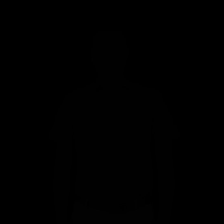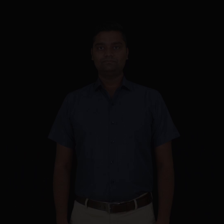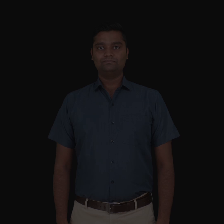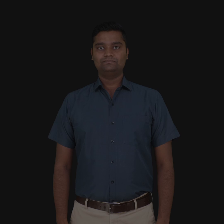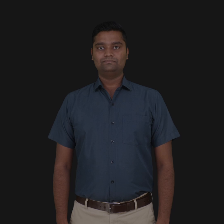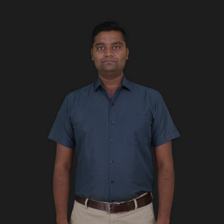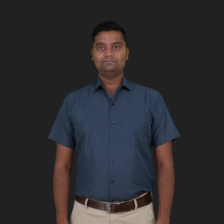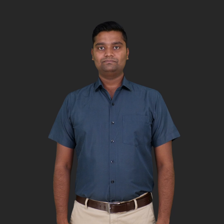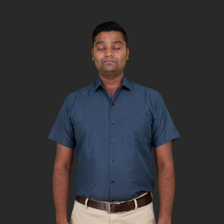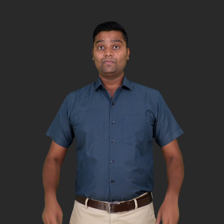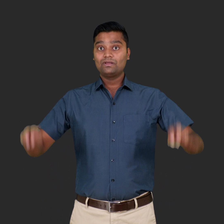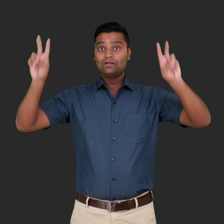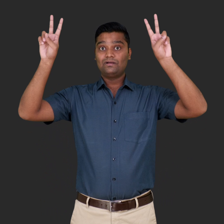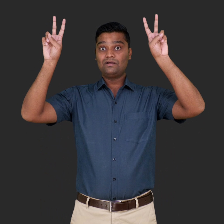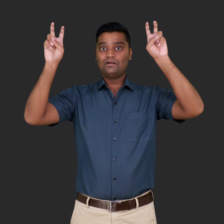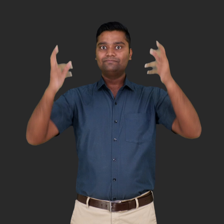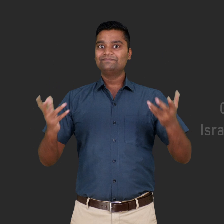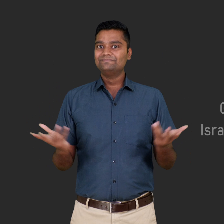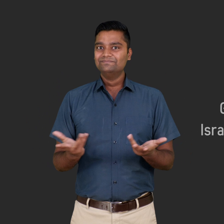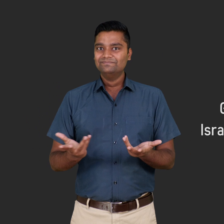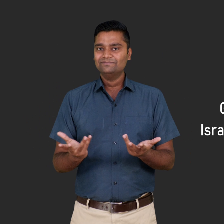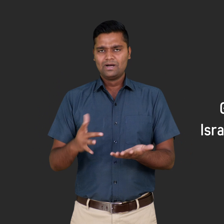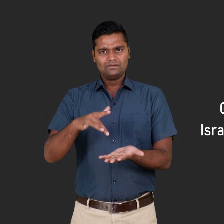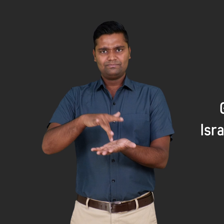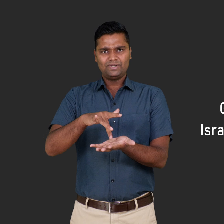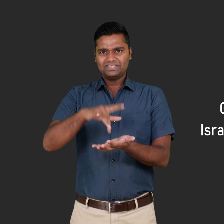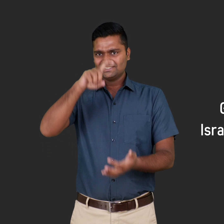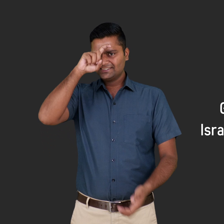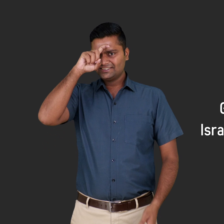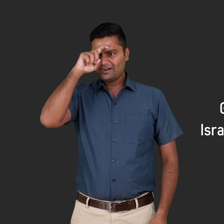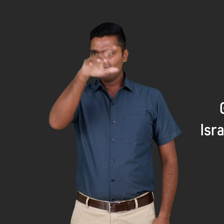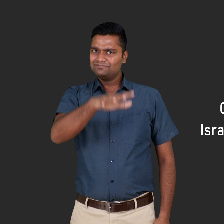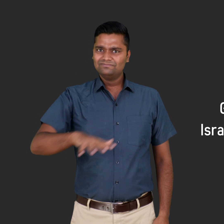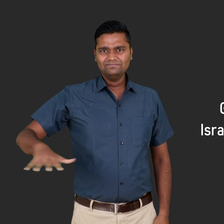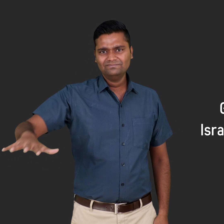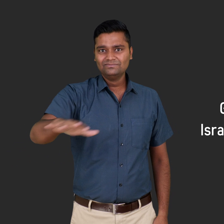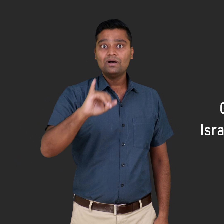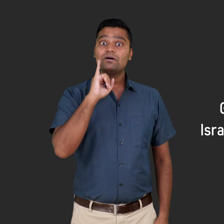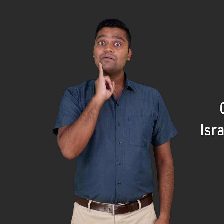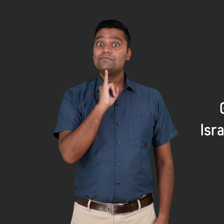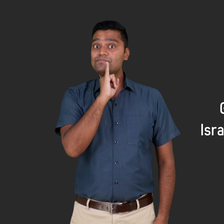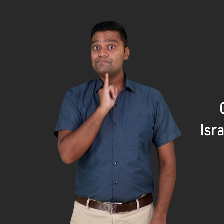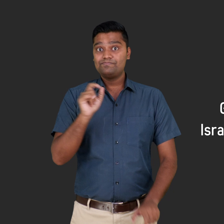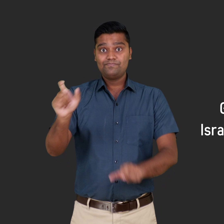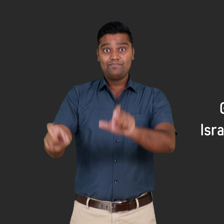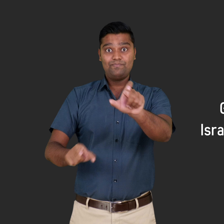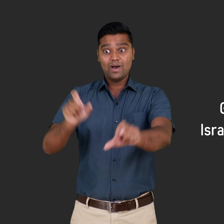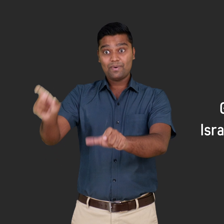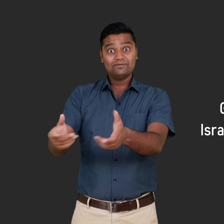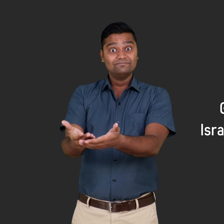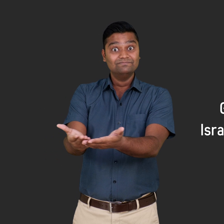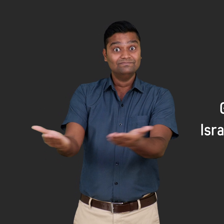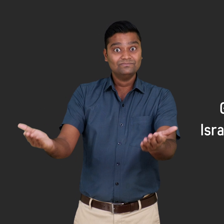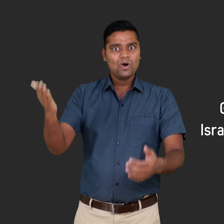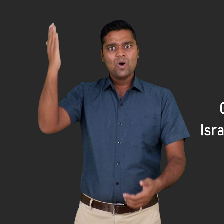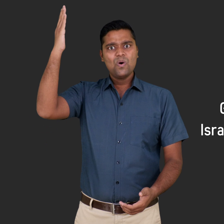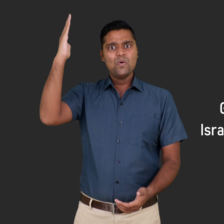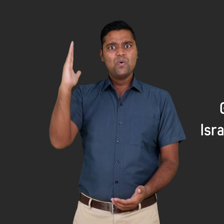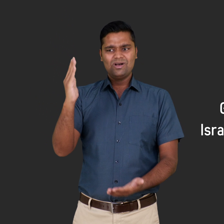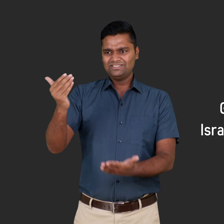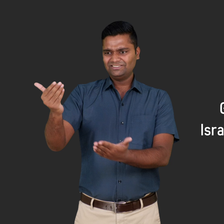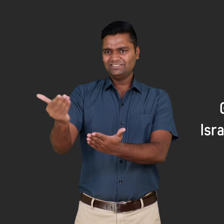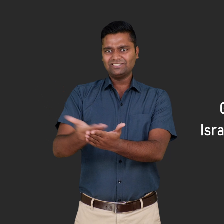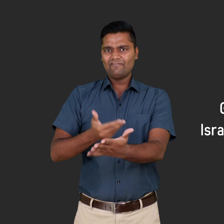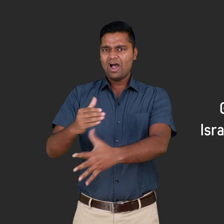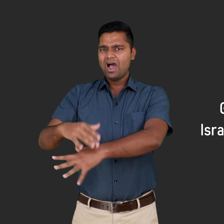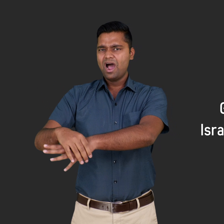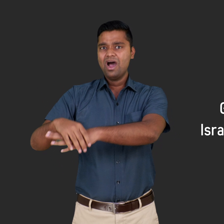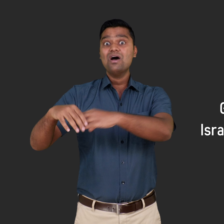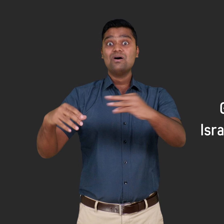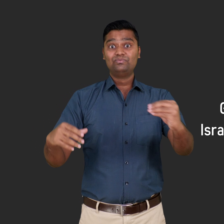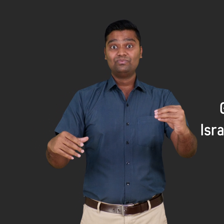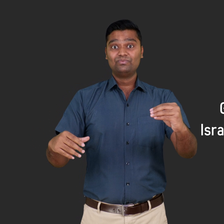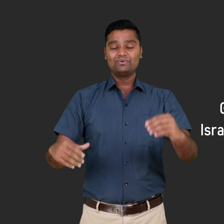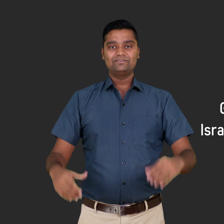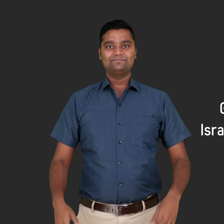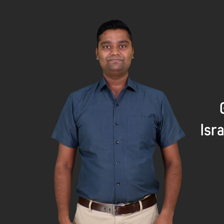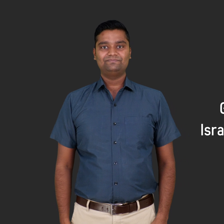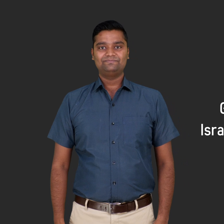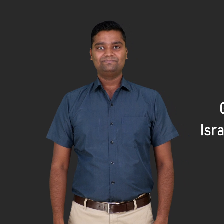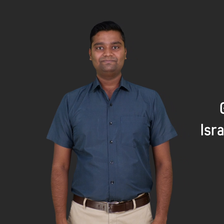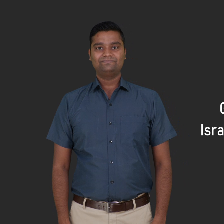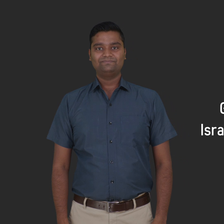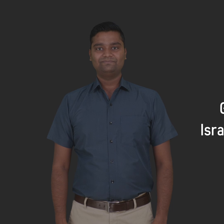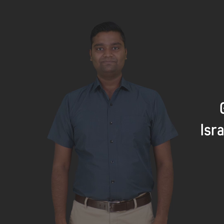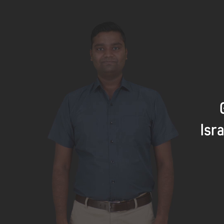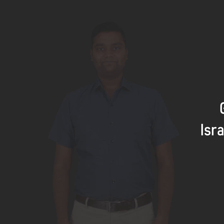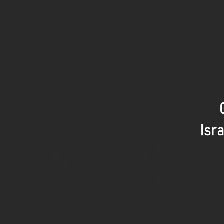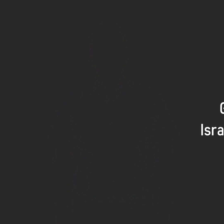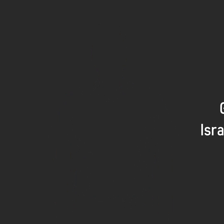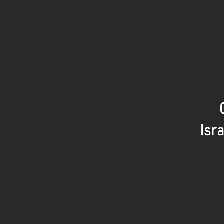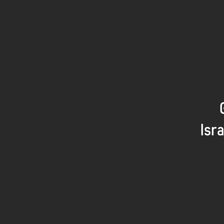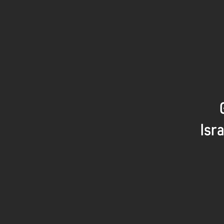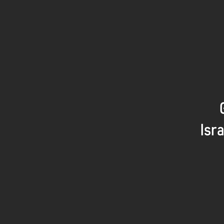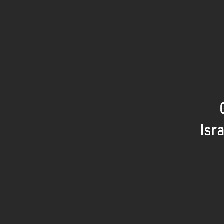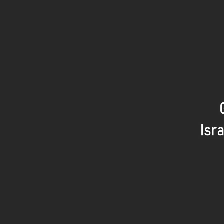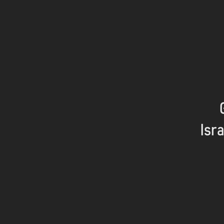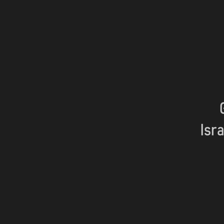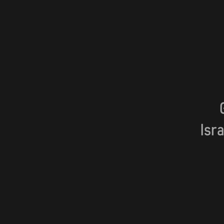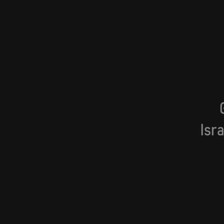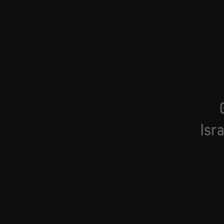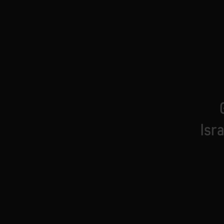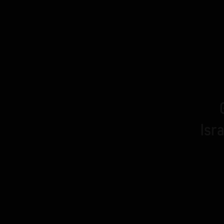God saves the Israelites from Egypt